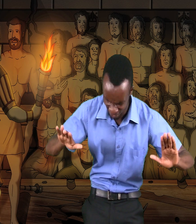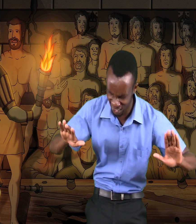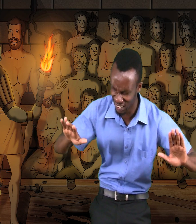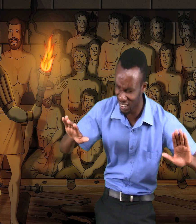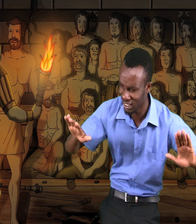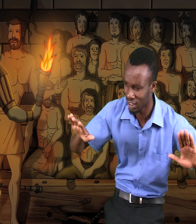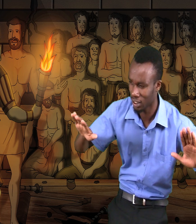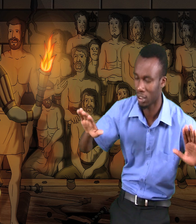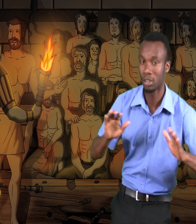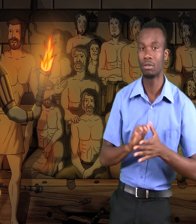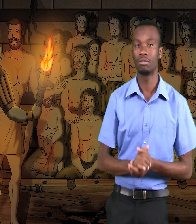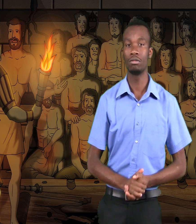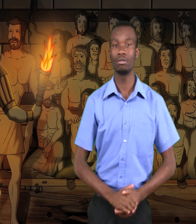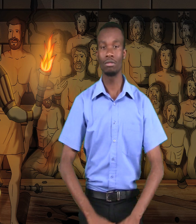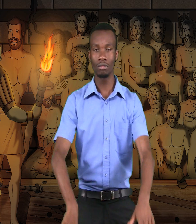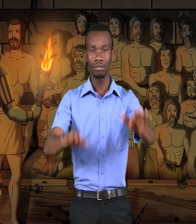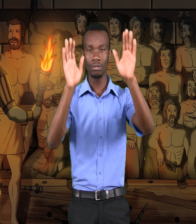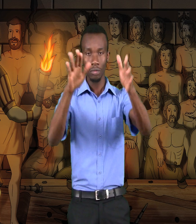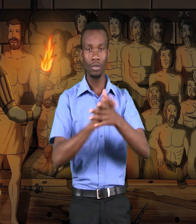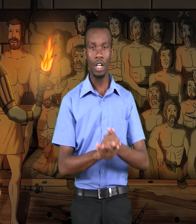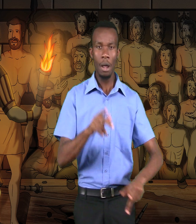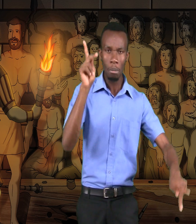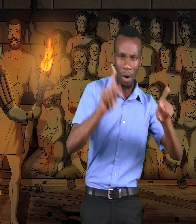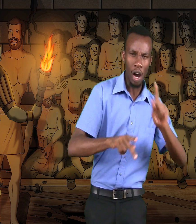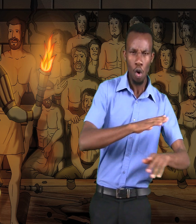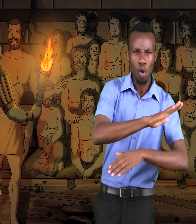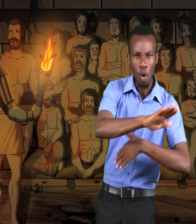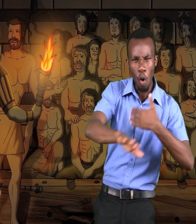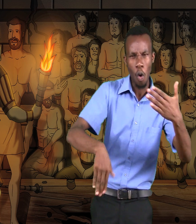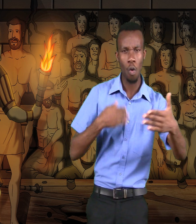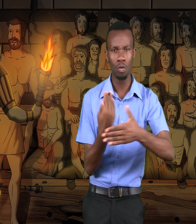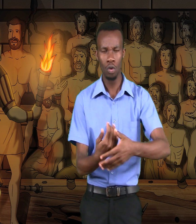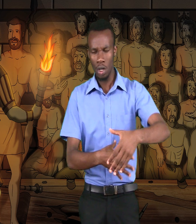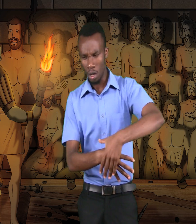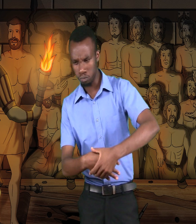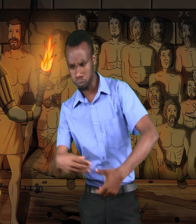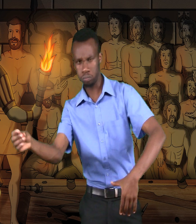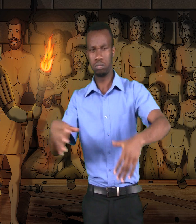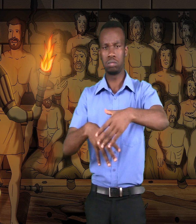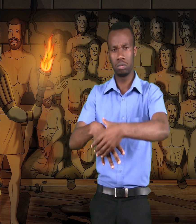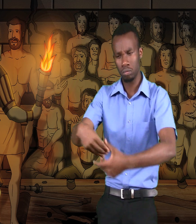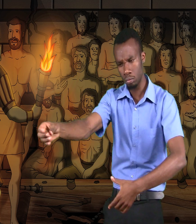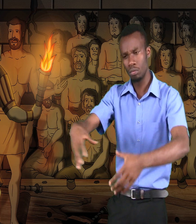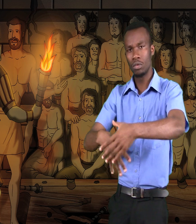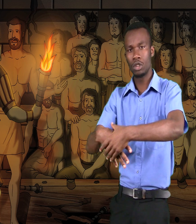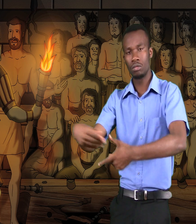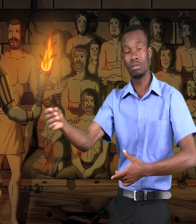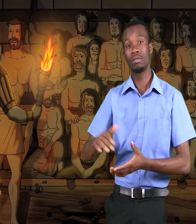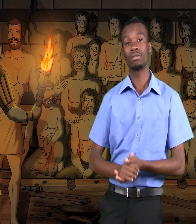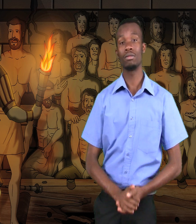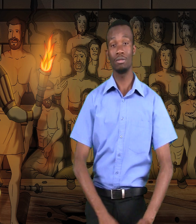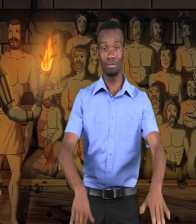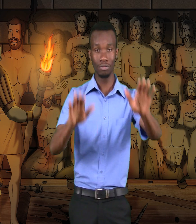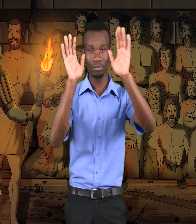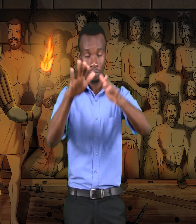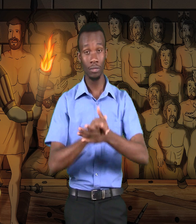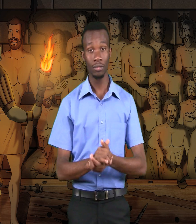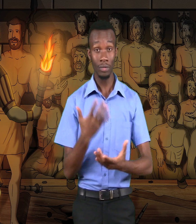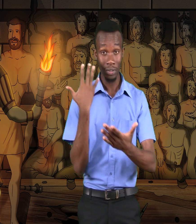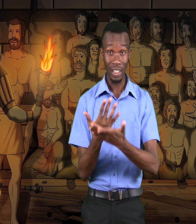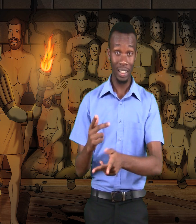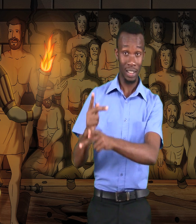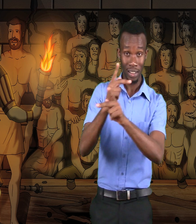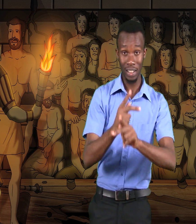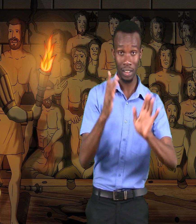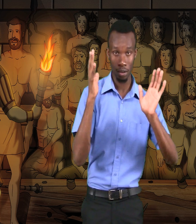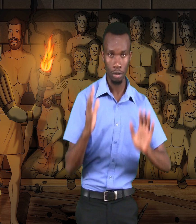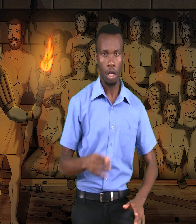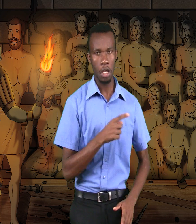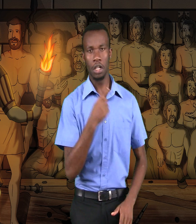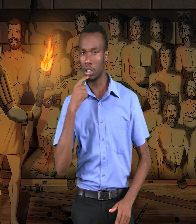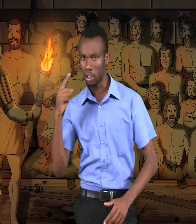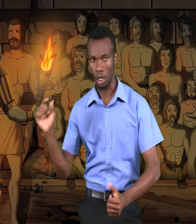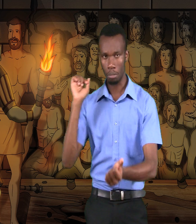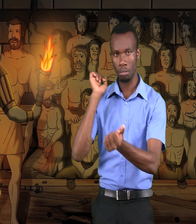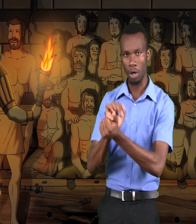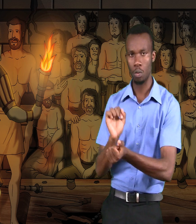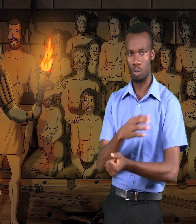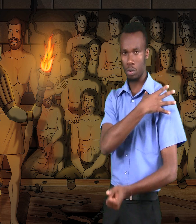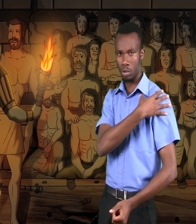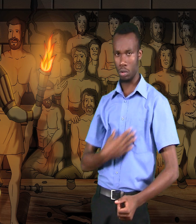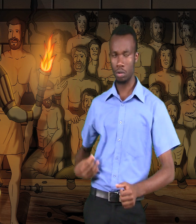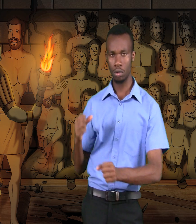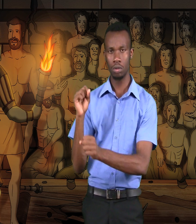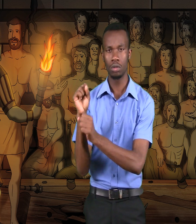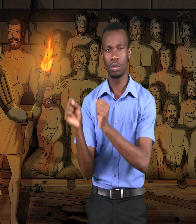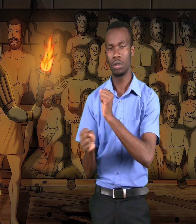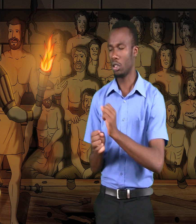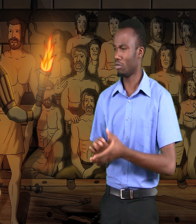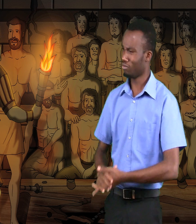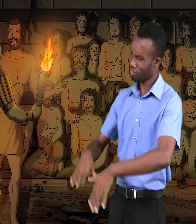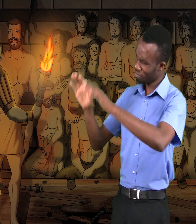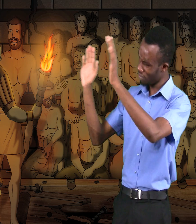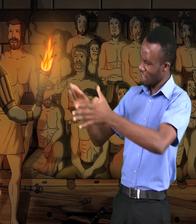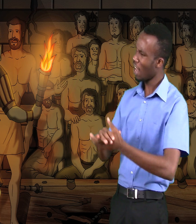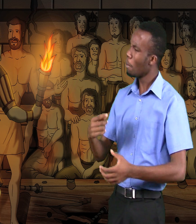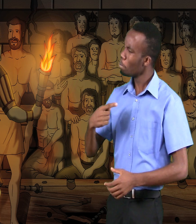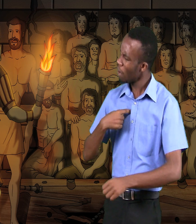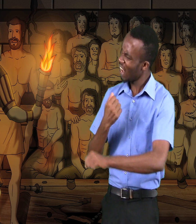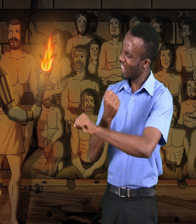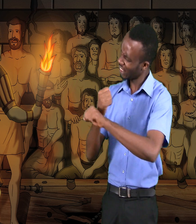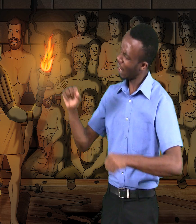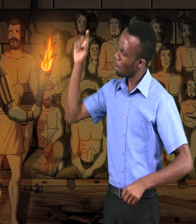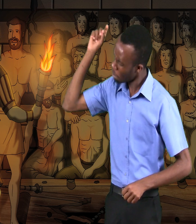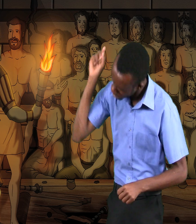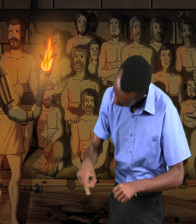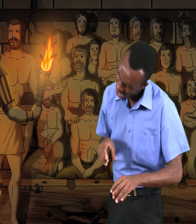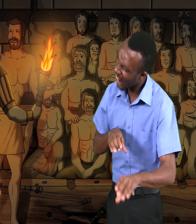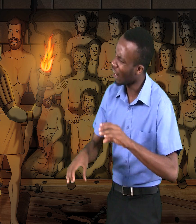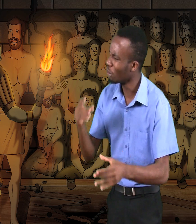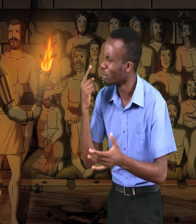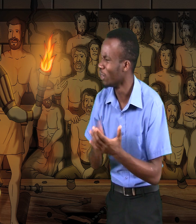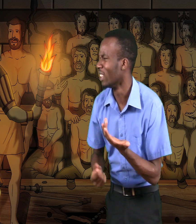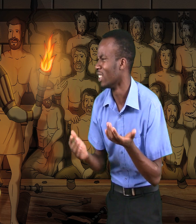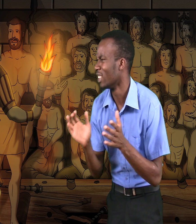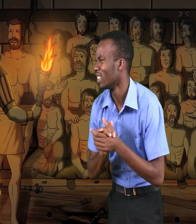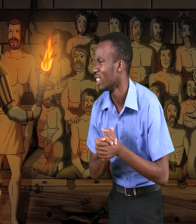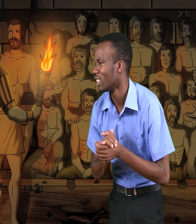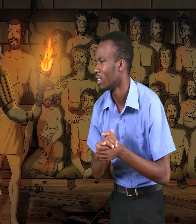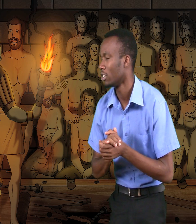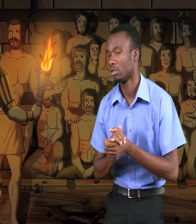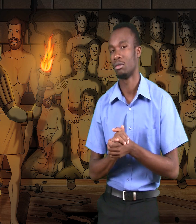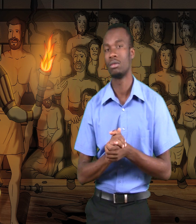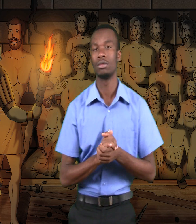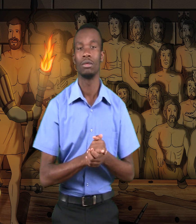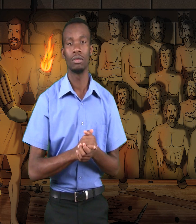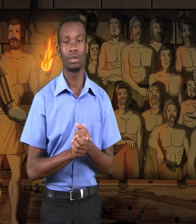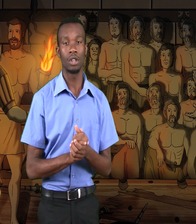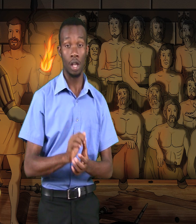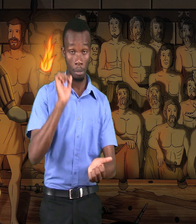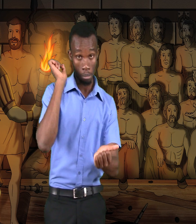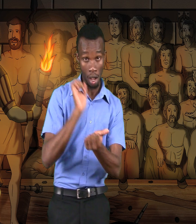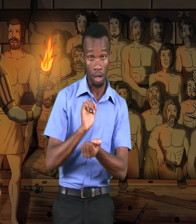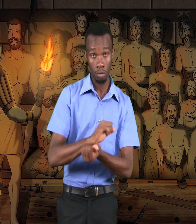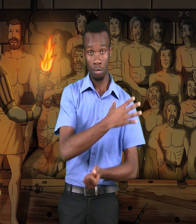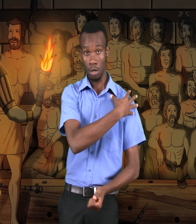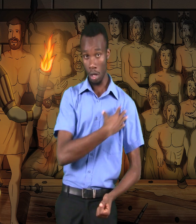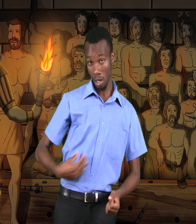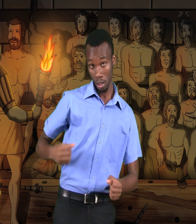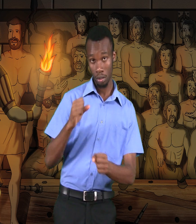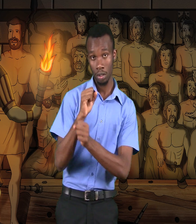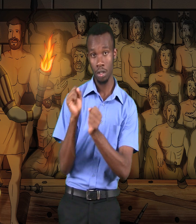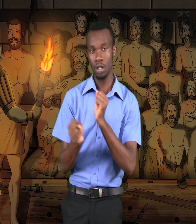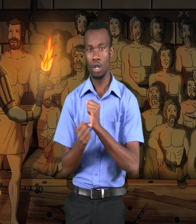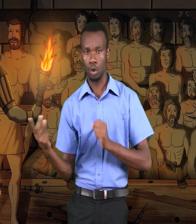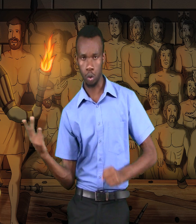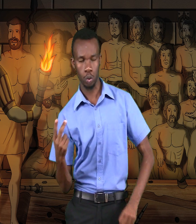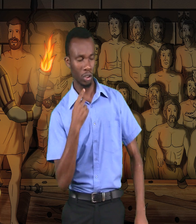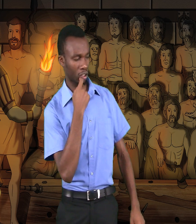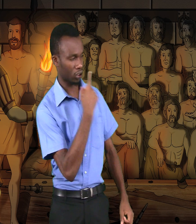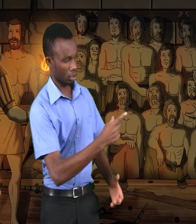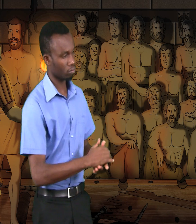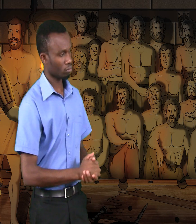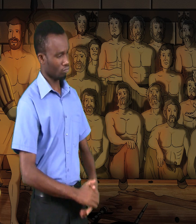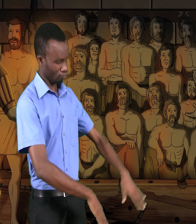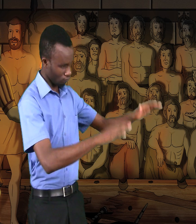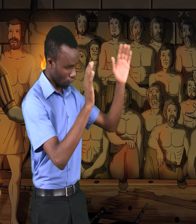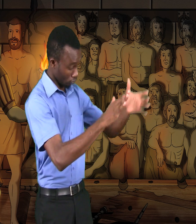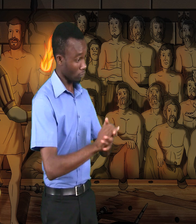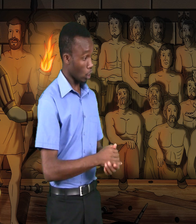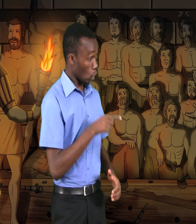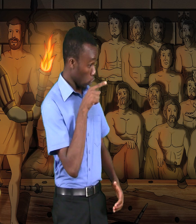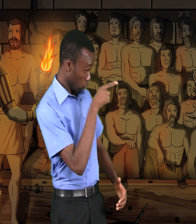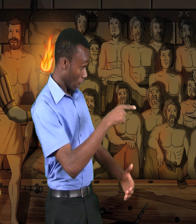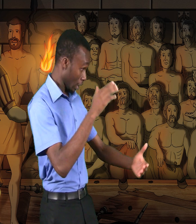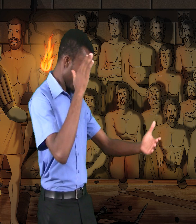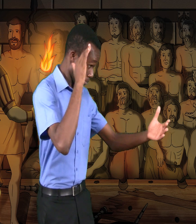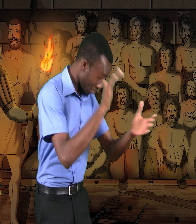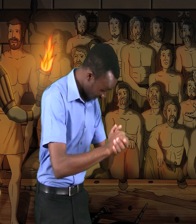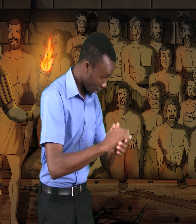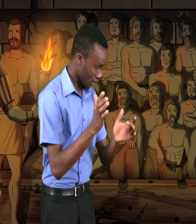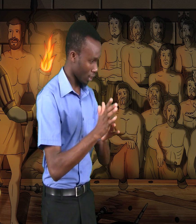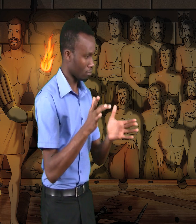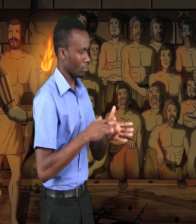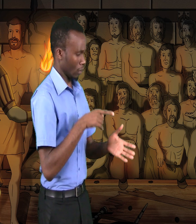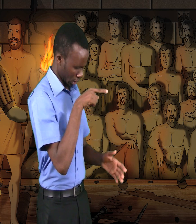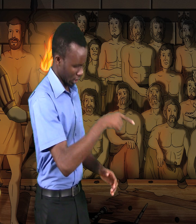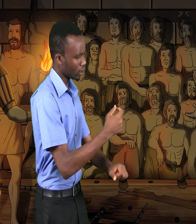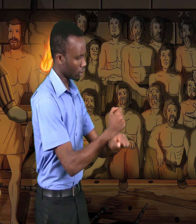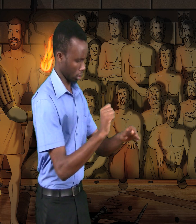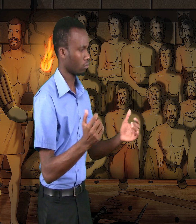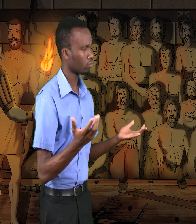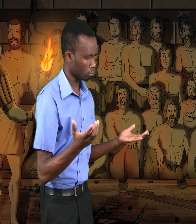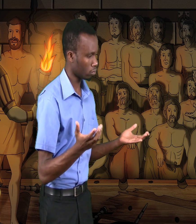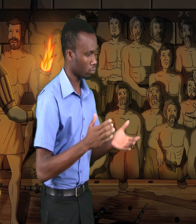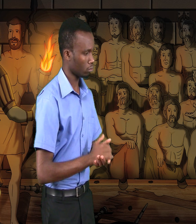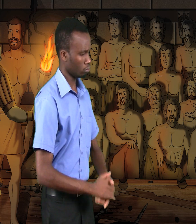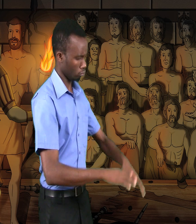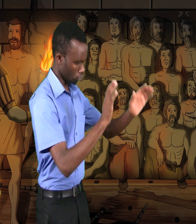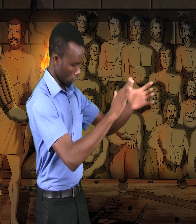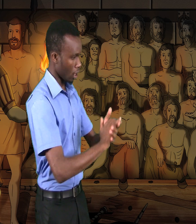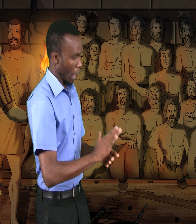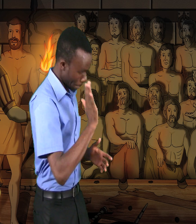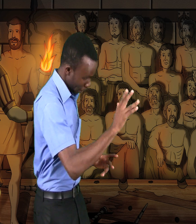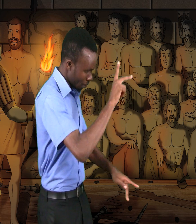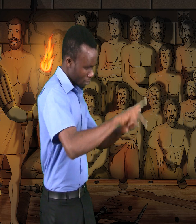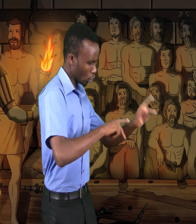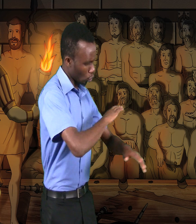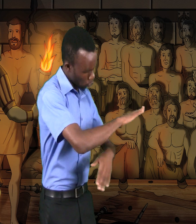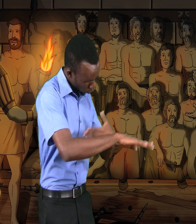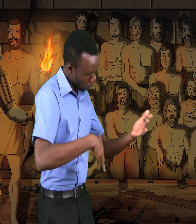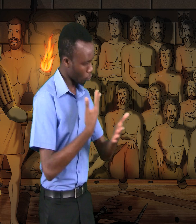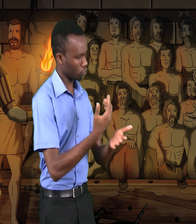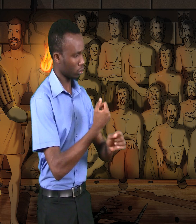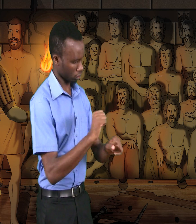Then he brought them out and asked, “Sirs, what must I do to be saved?”